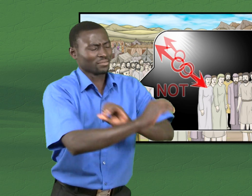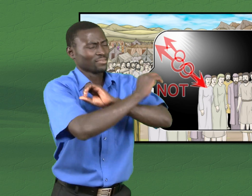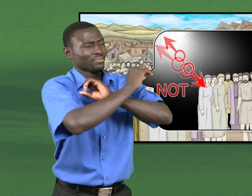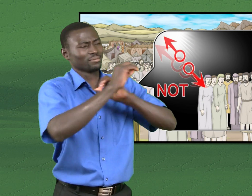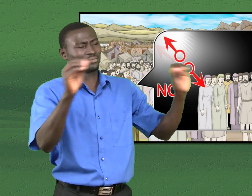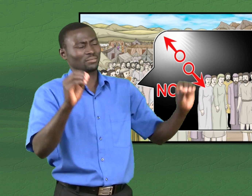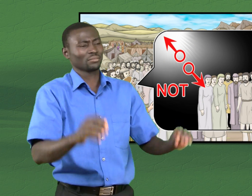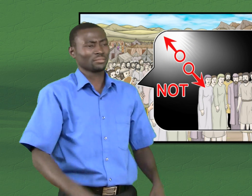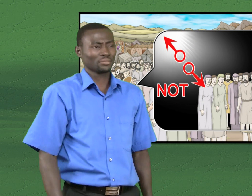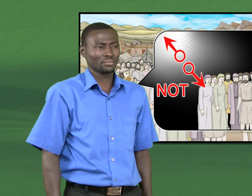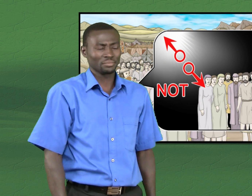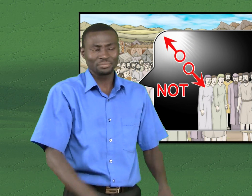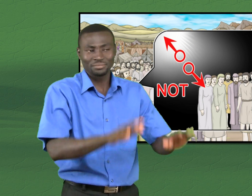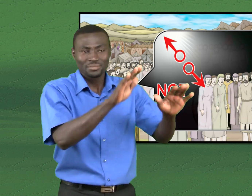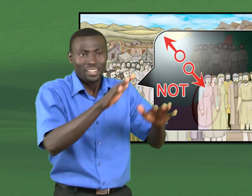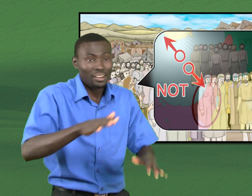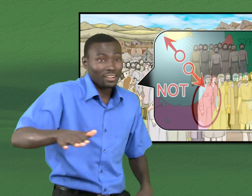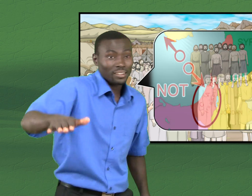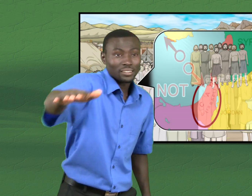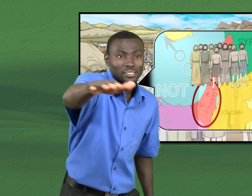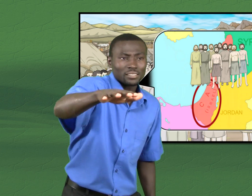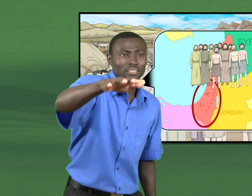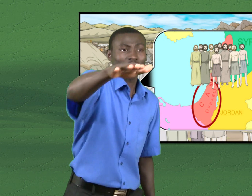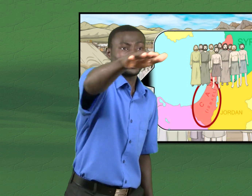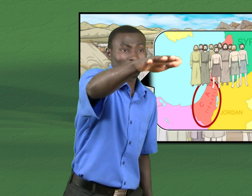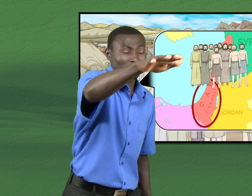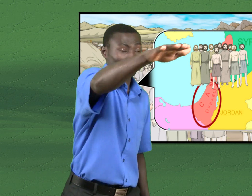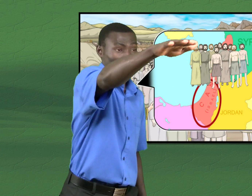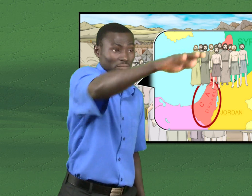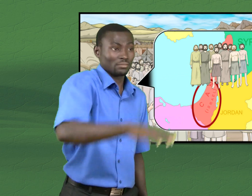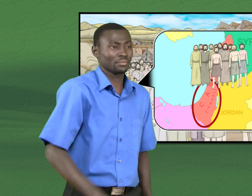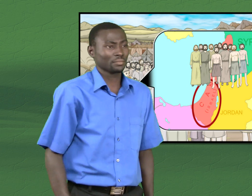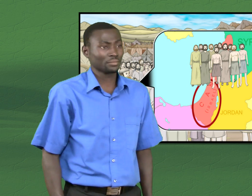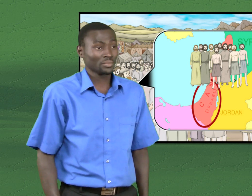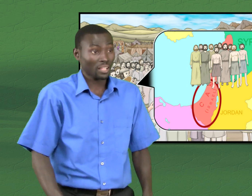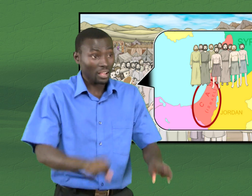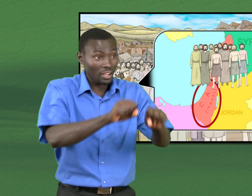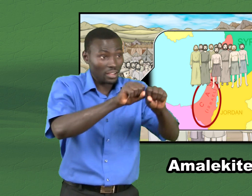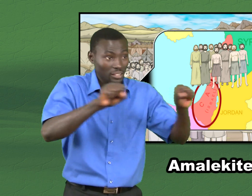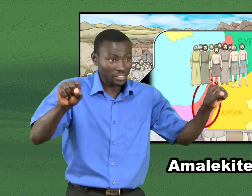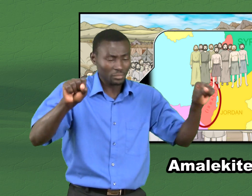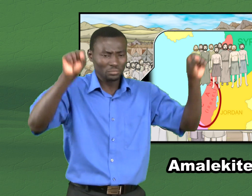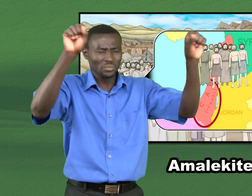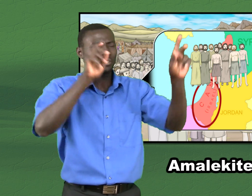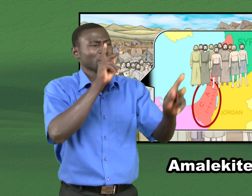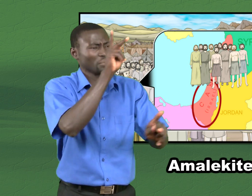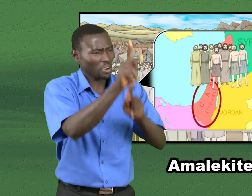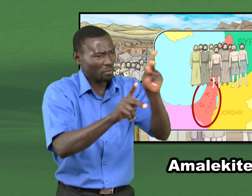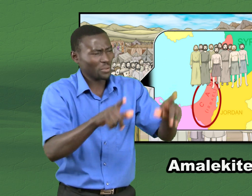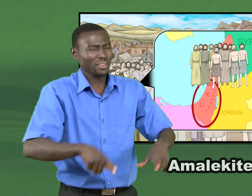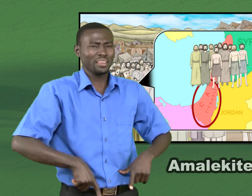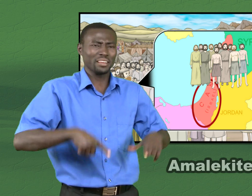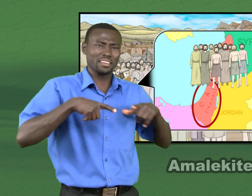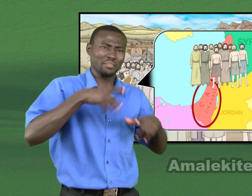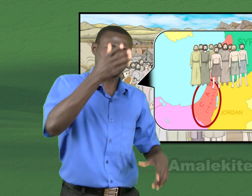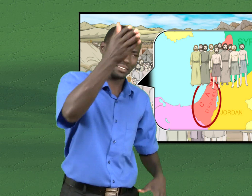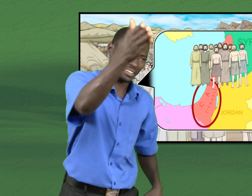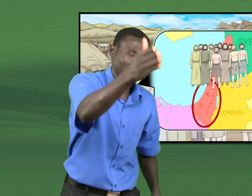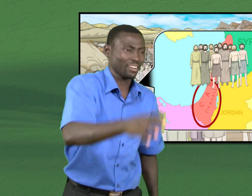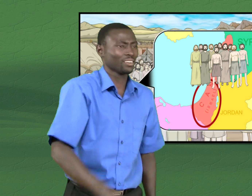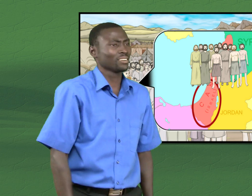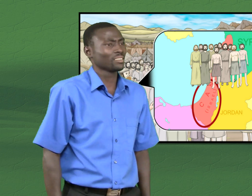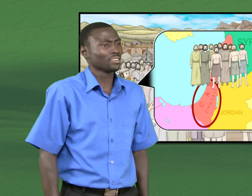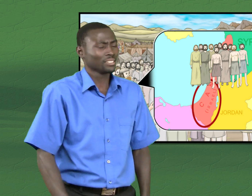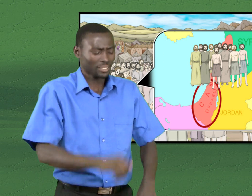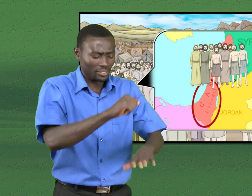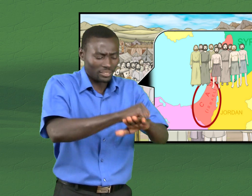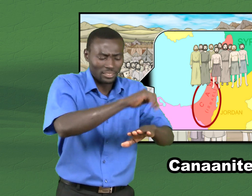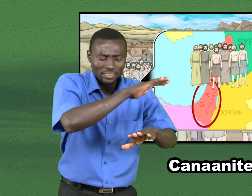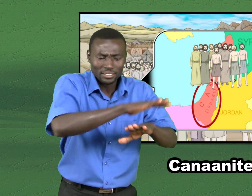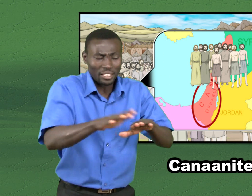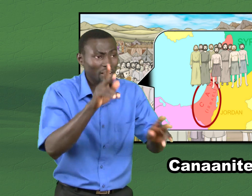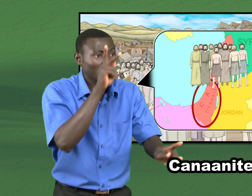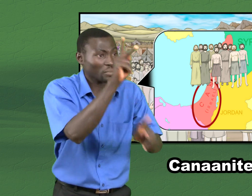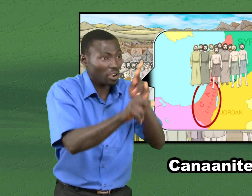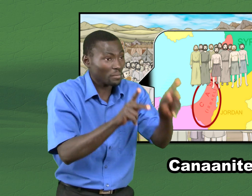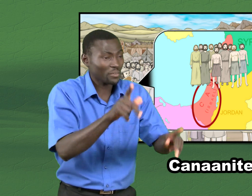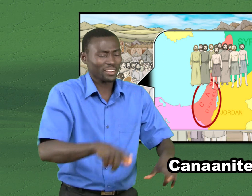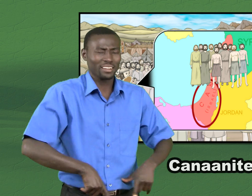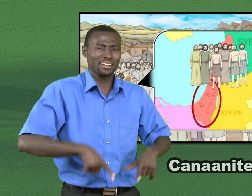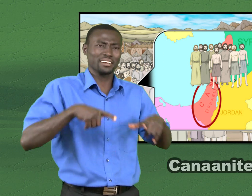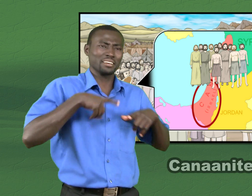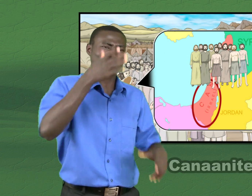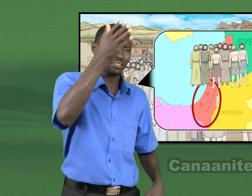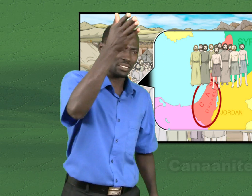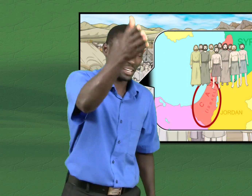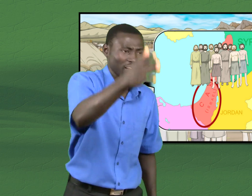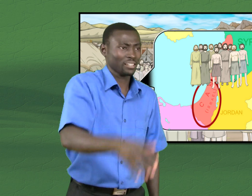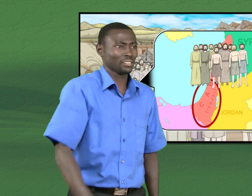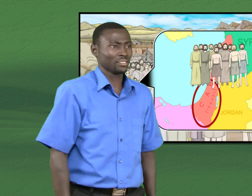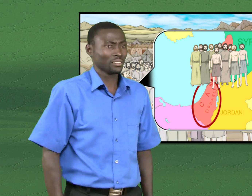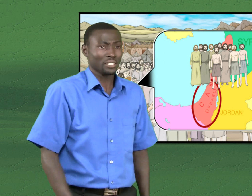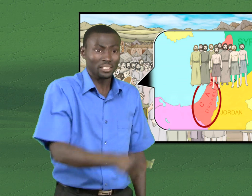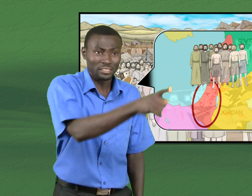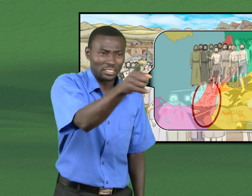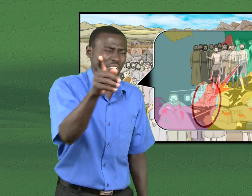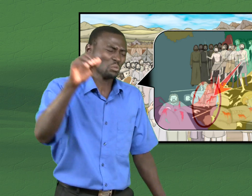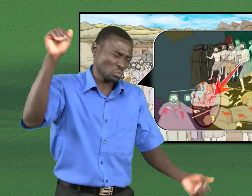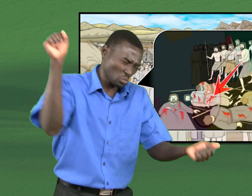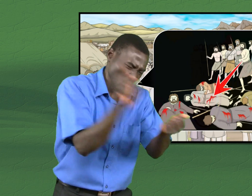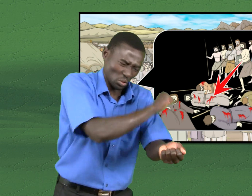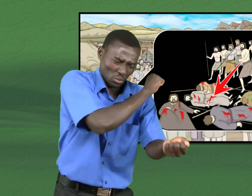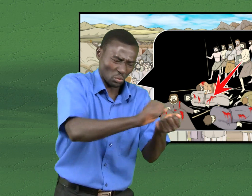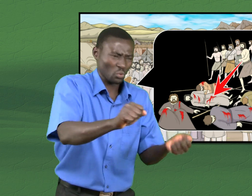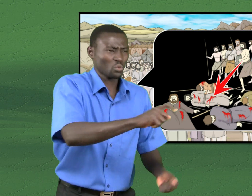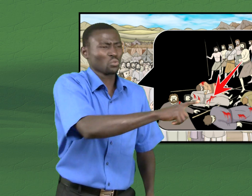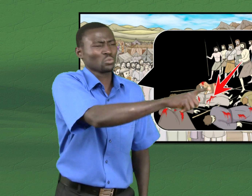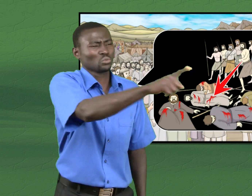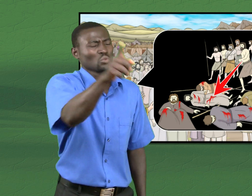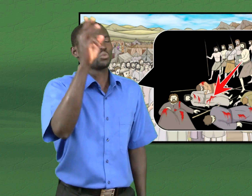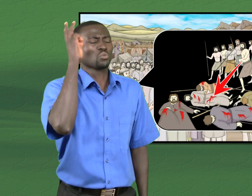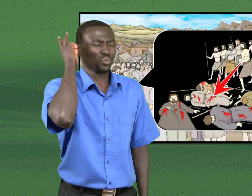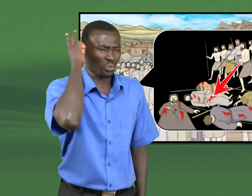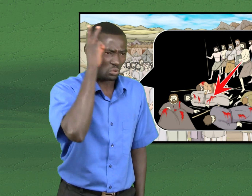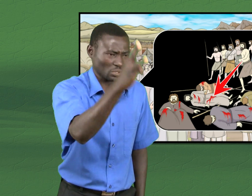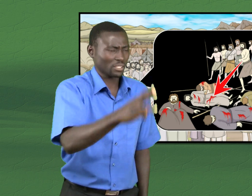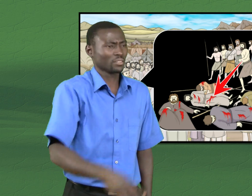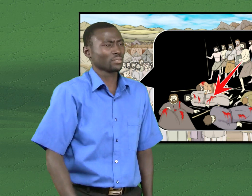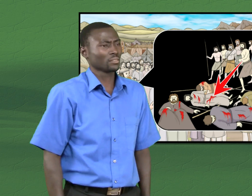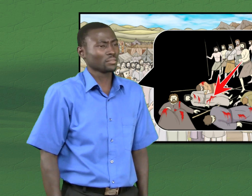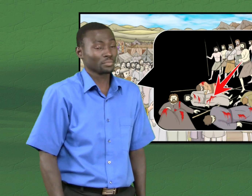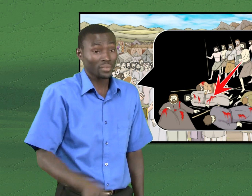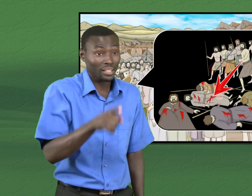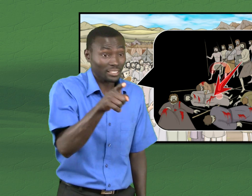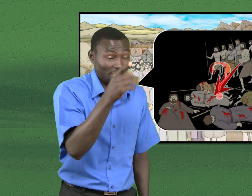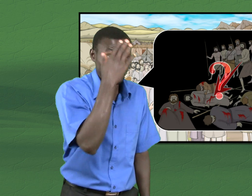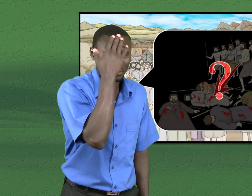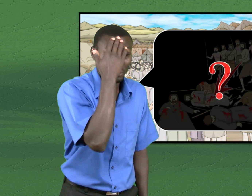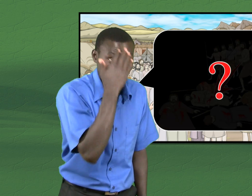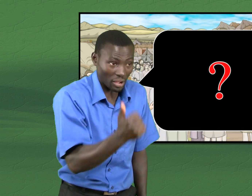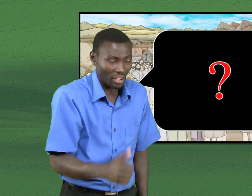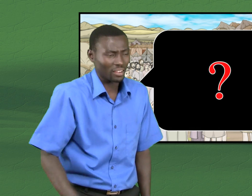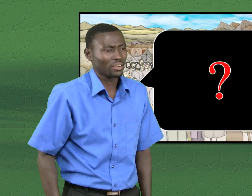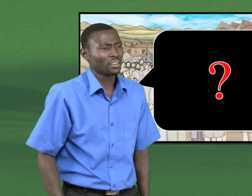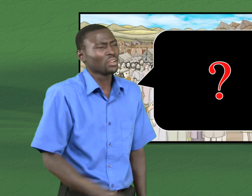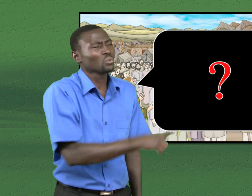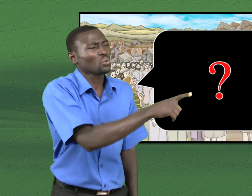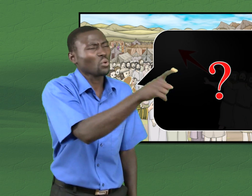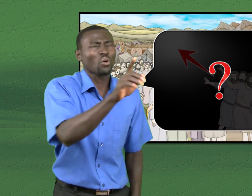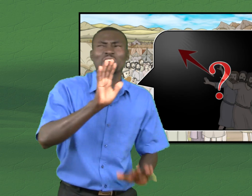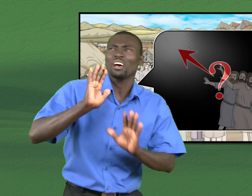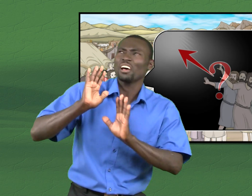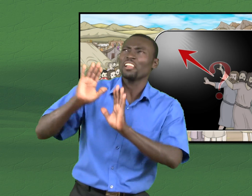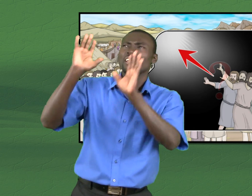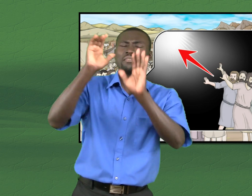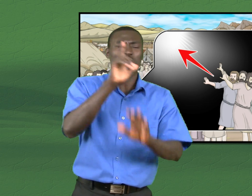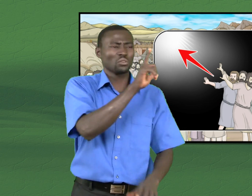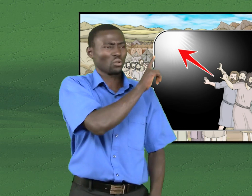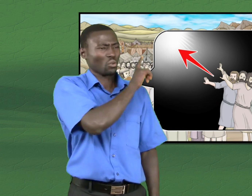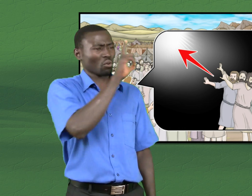For there the Amalekites and Canaanites will face you, and you will fall by the sword.